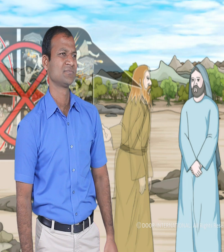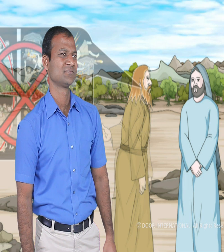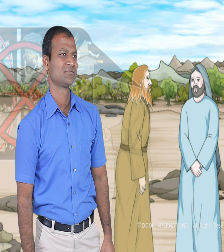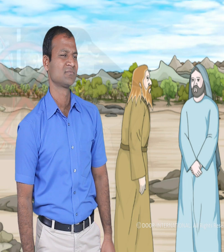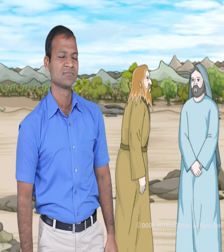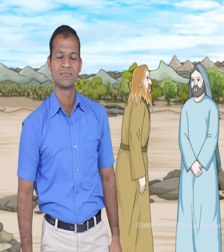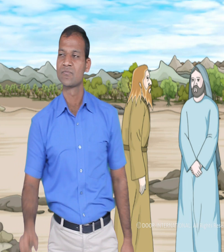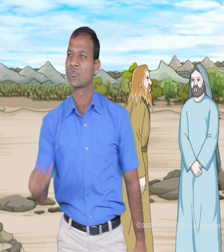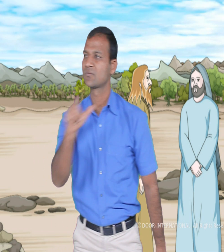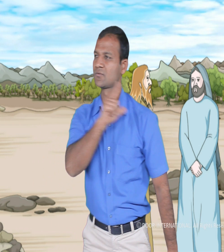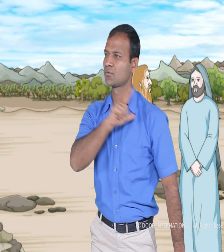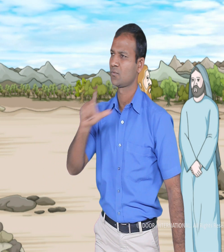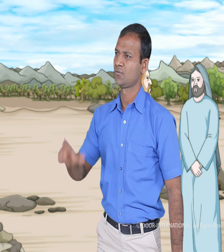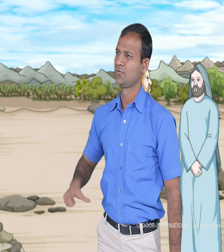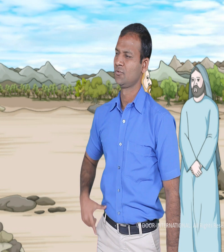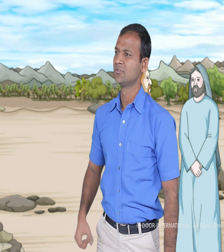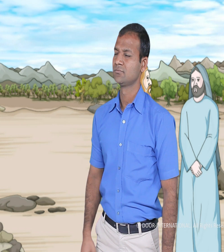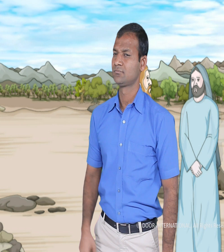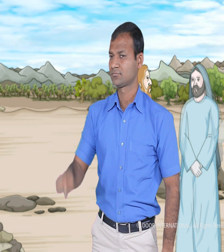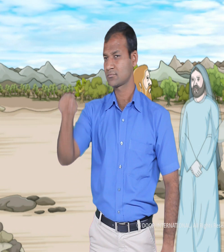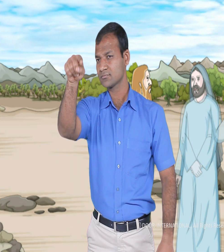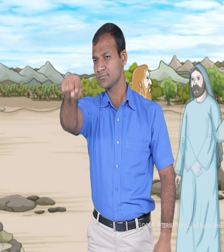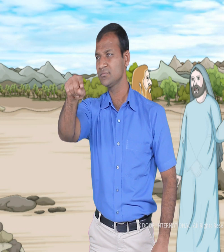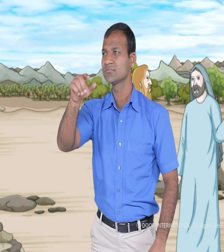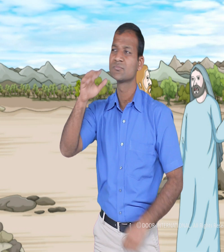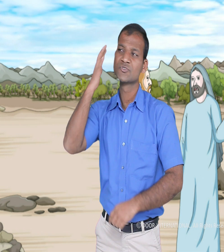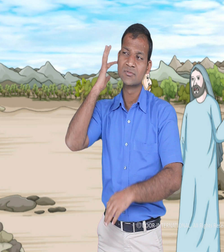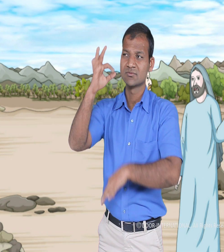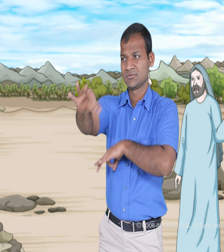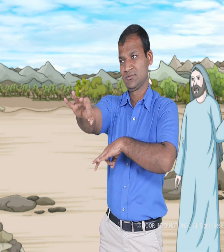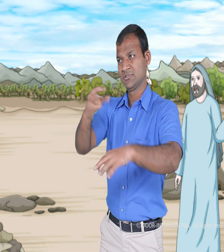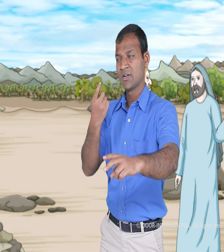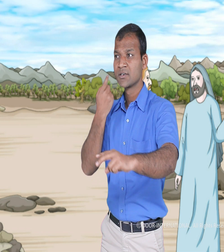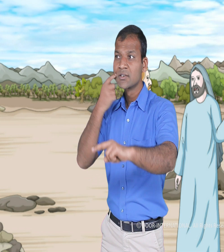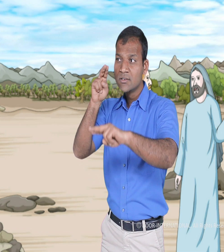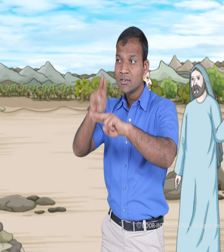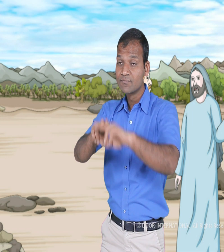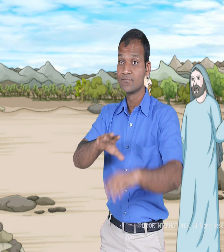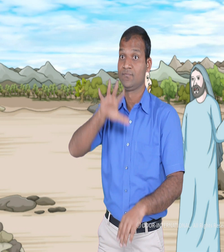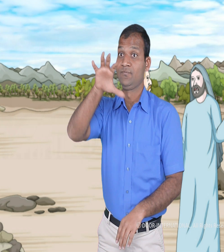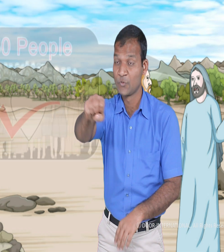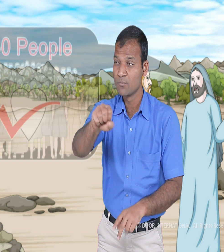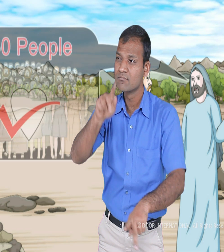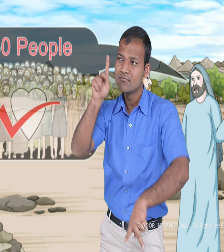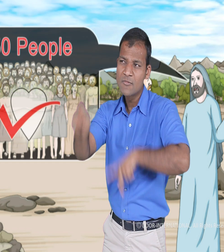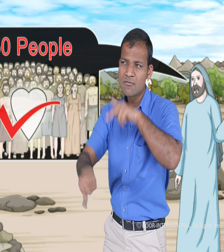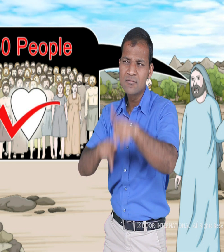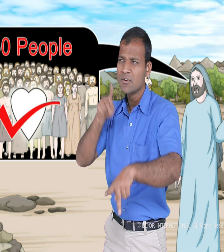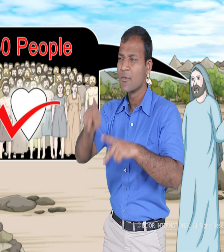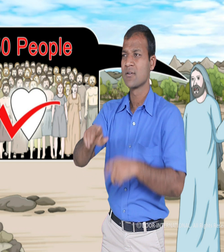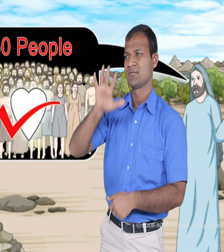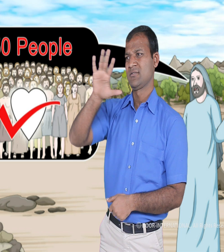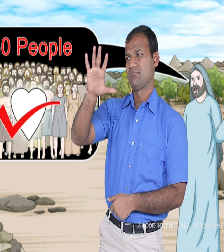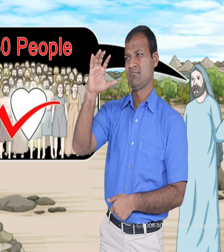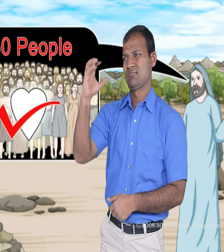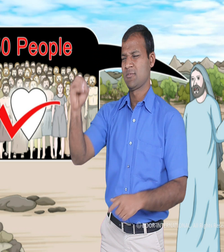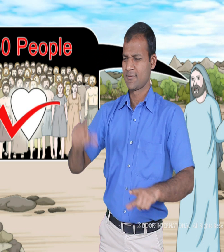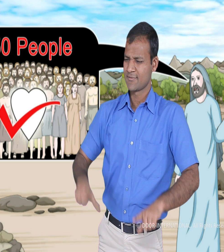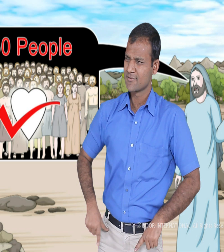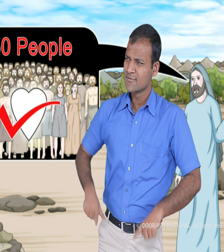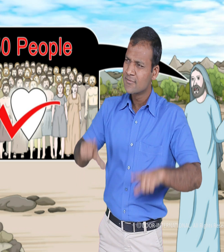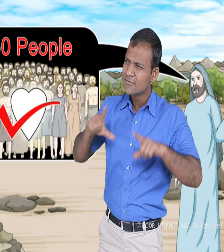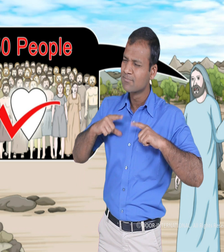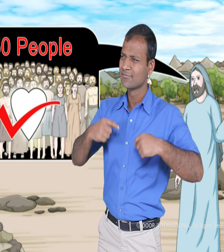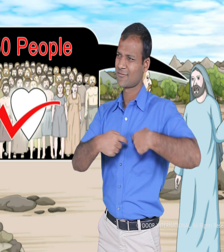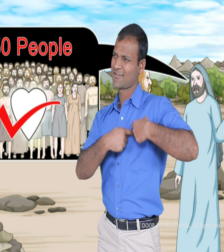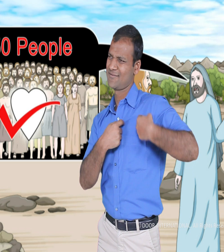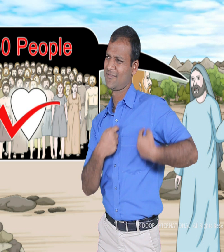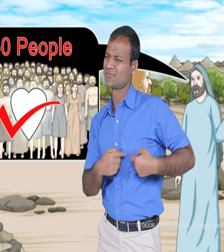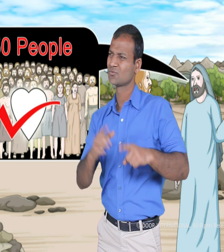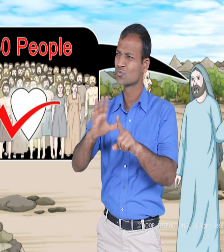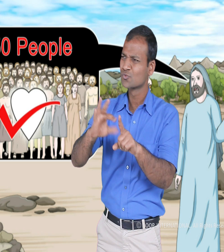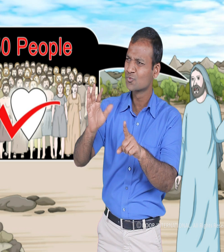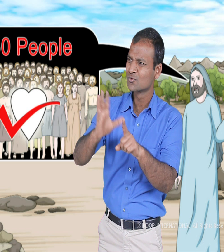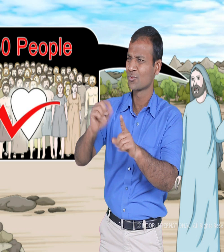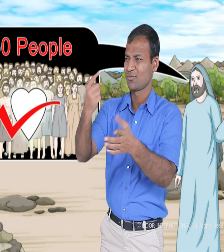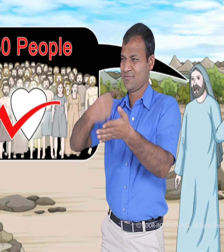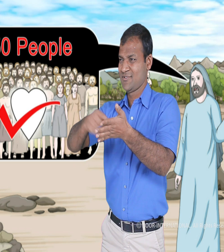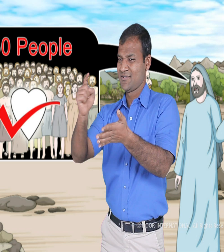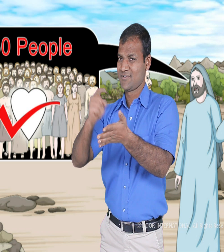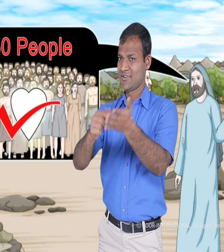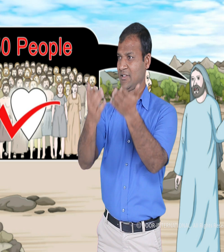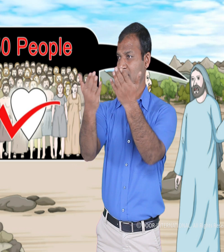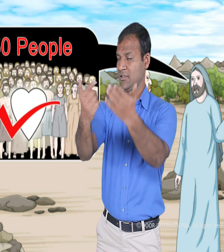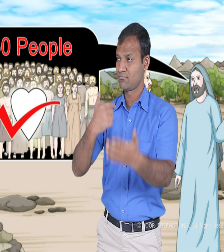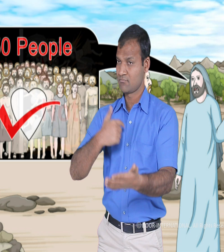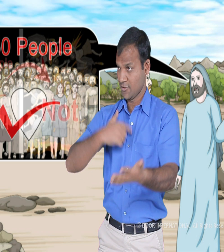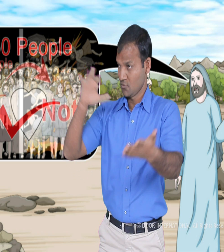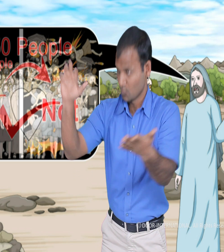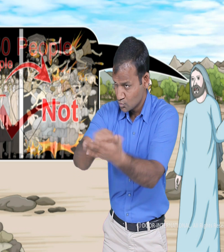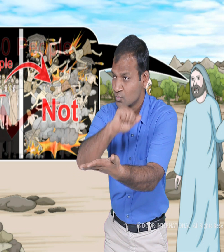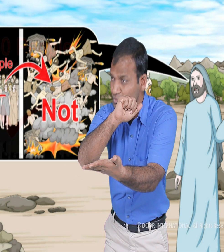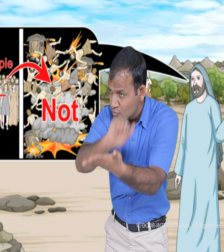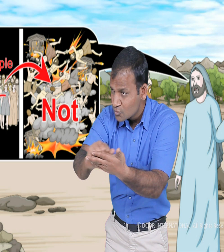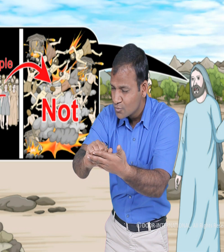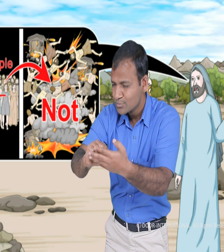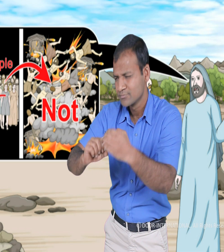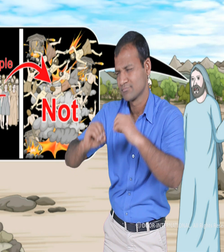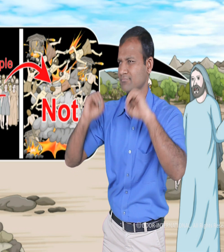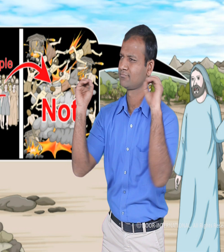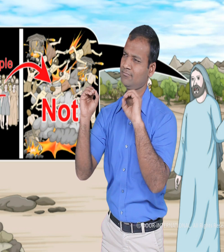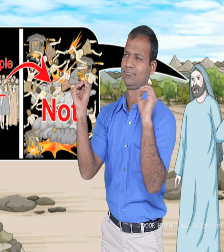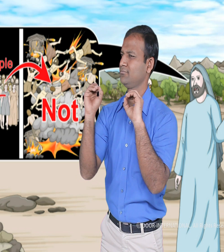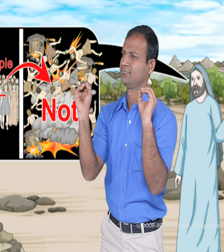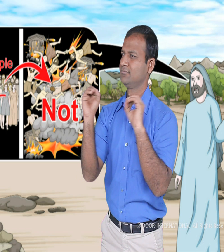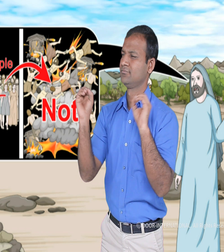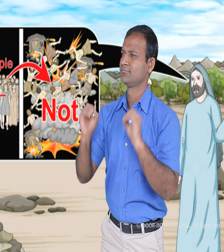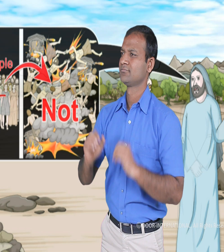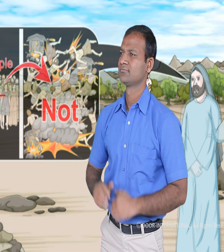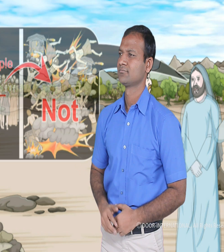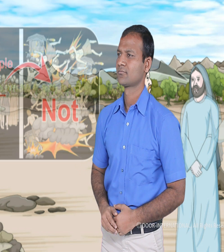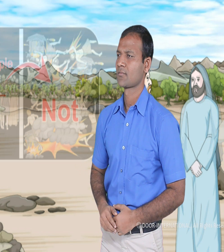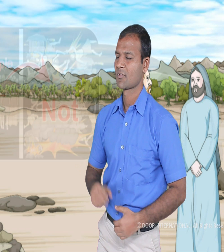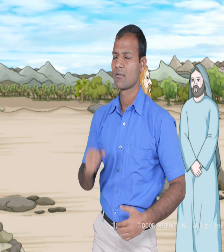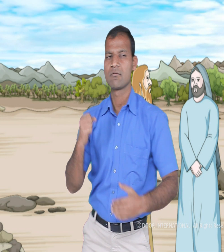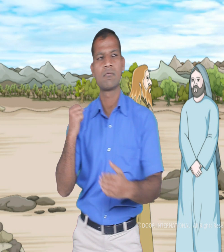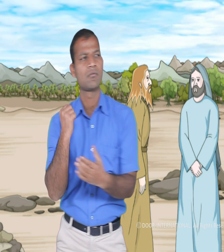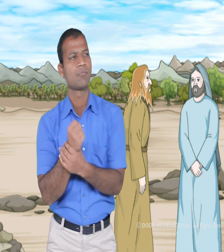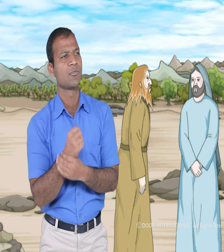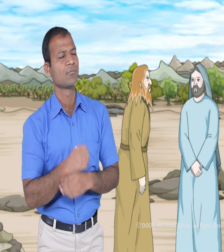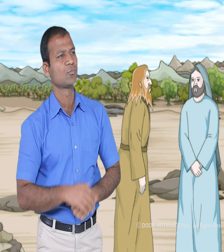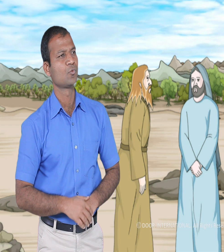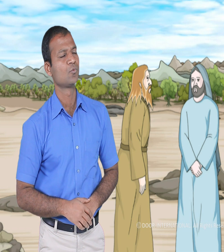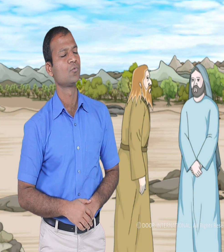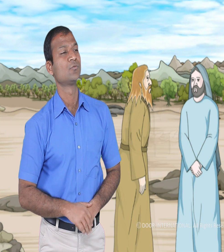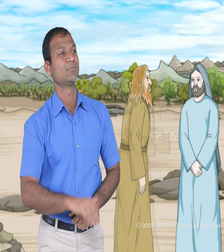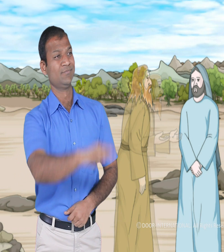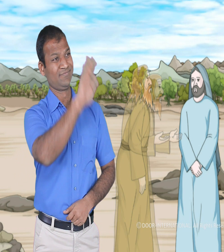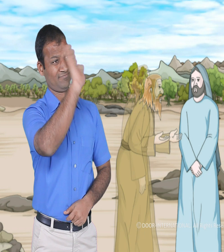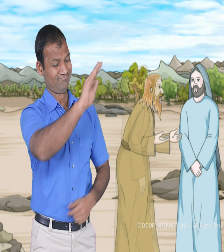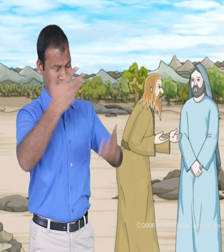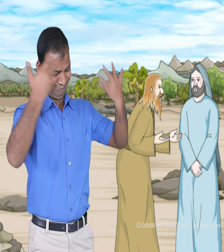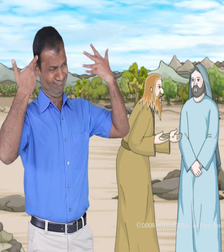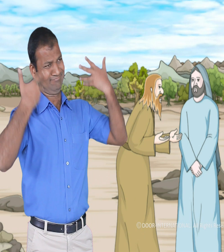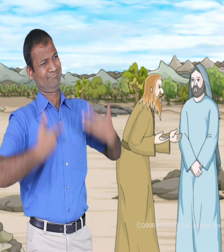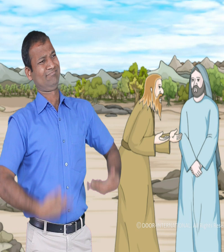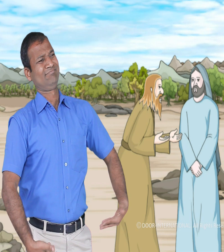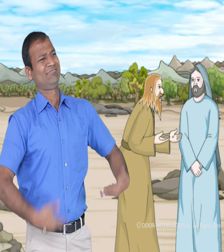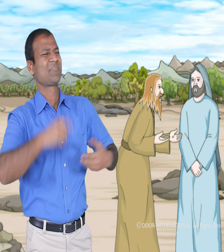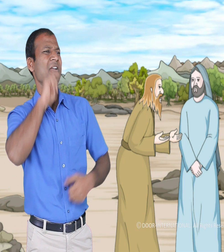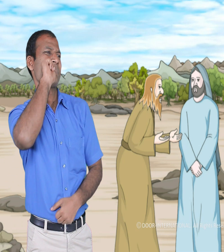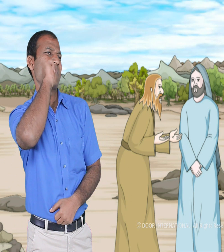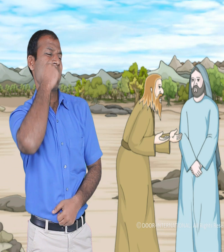So the LORD replied, “If I find fifty righteous ones within the city of Sodom, on their account I will spare the whole place.”